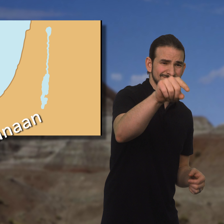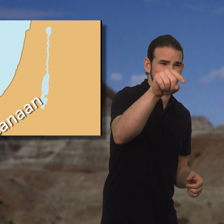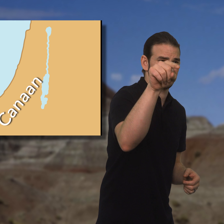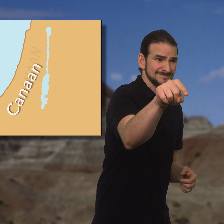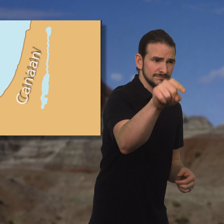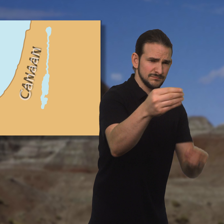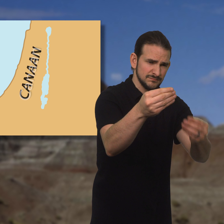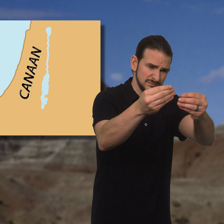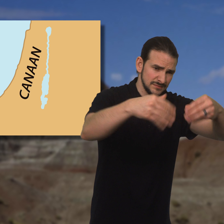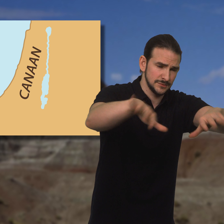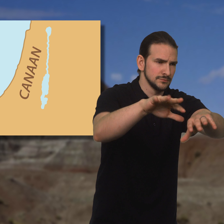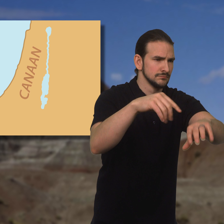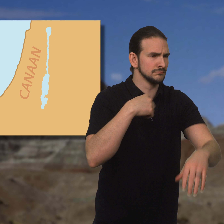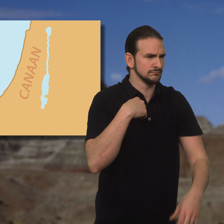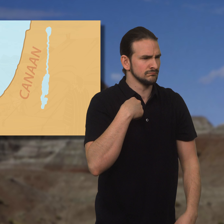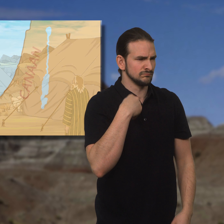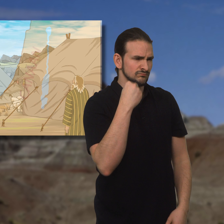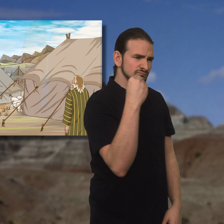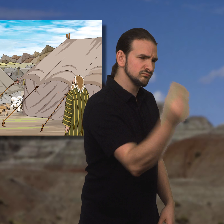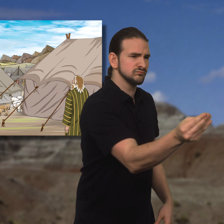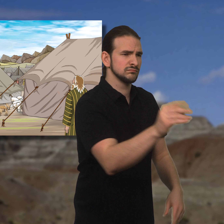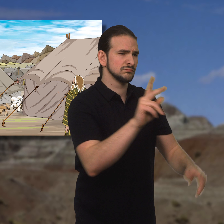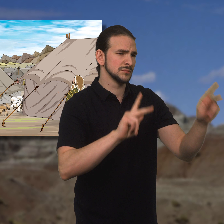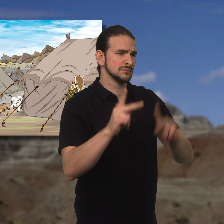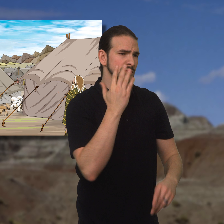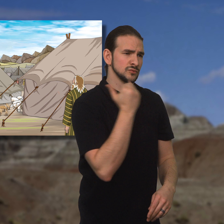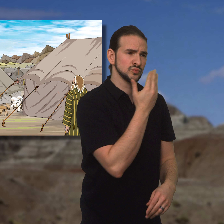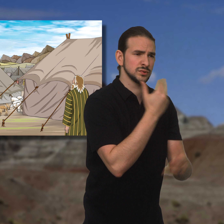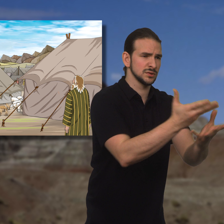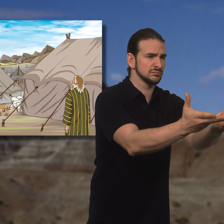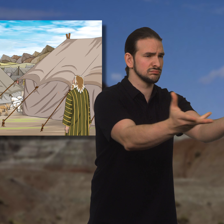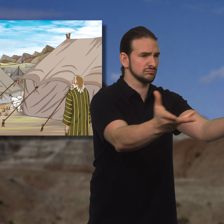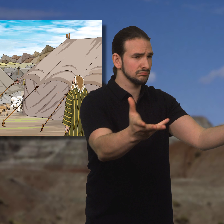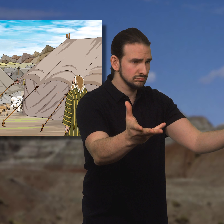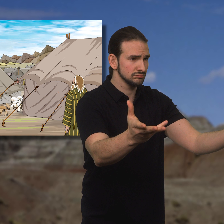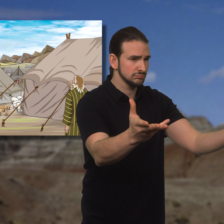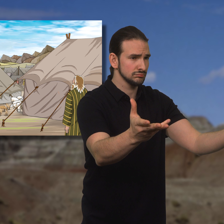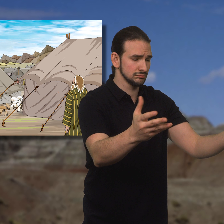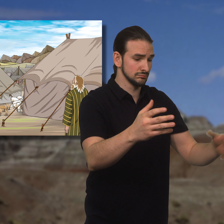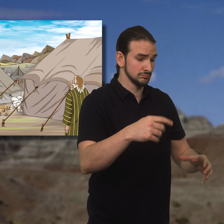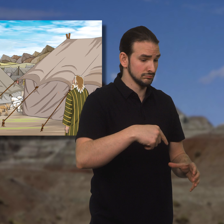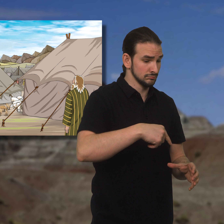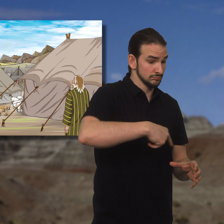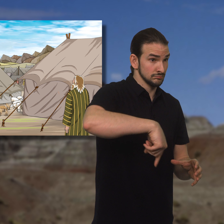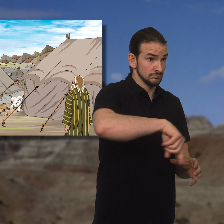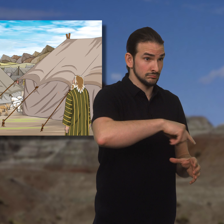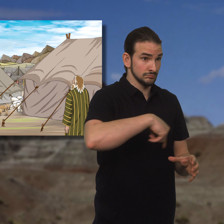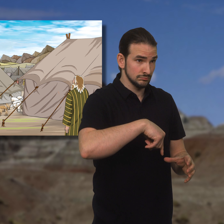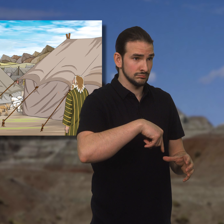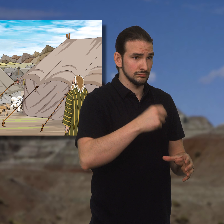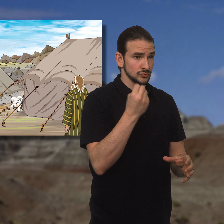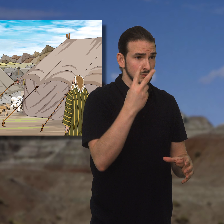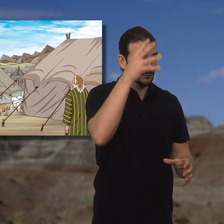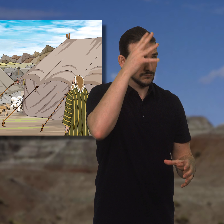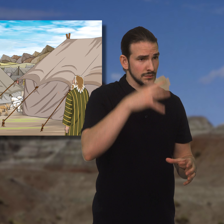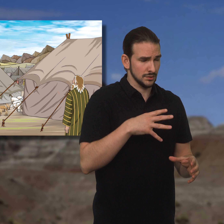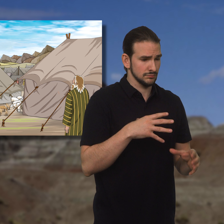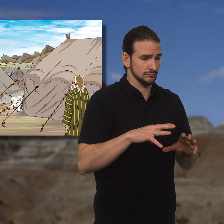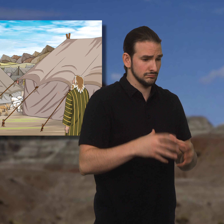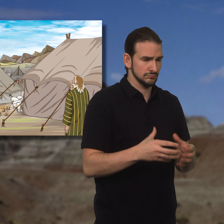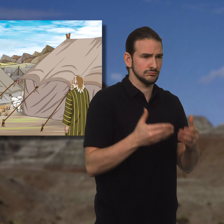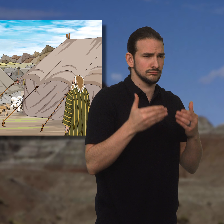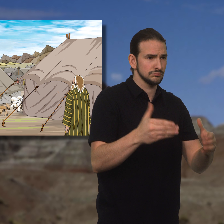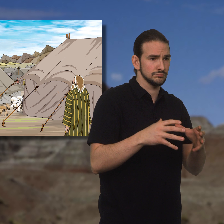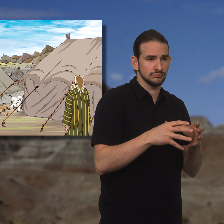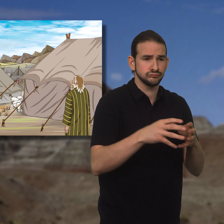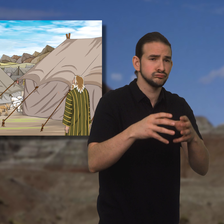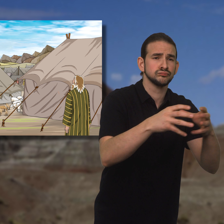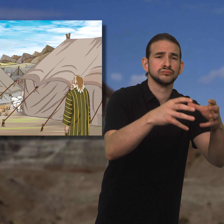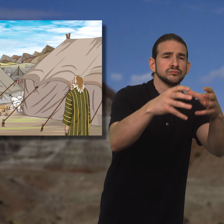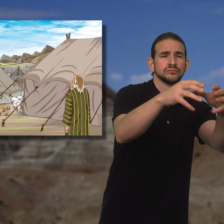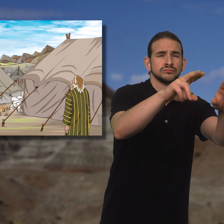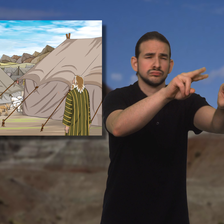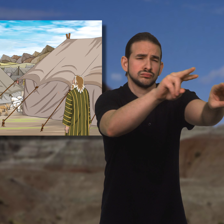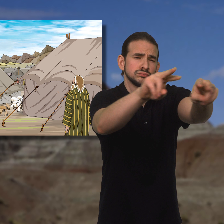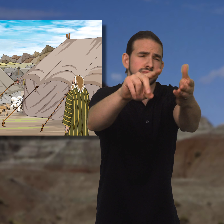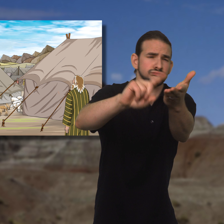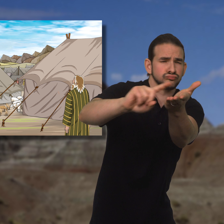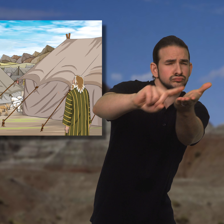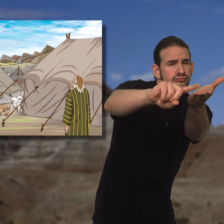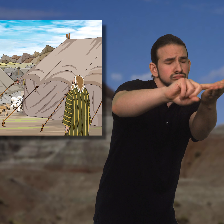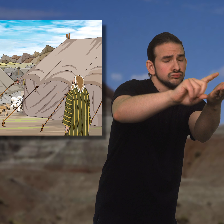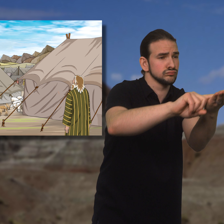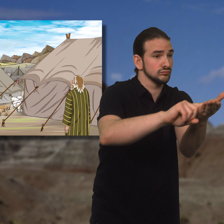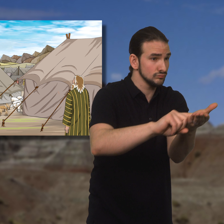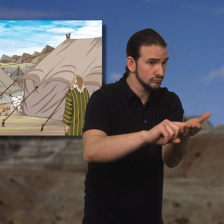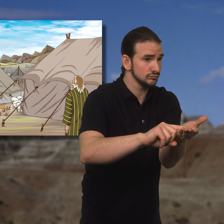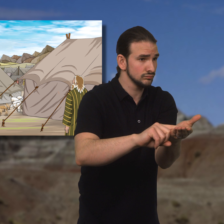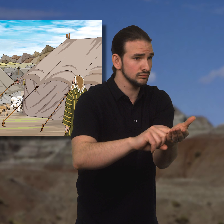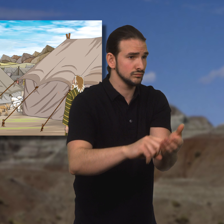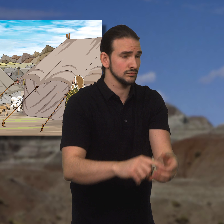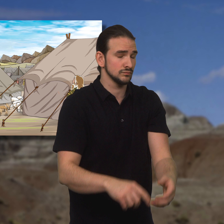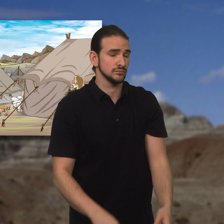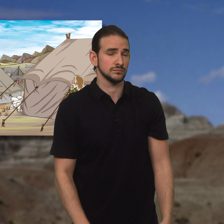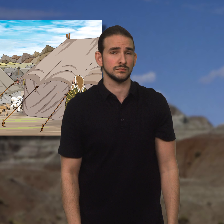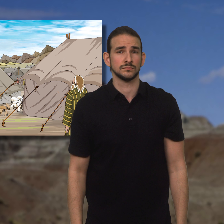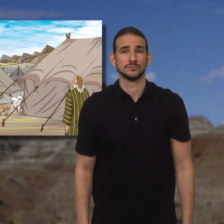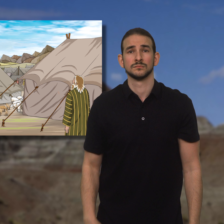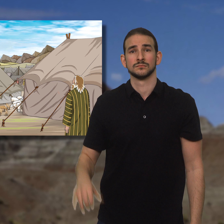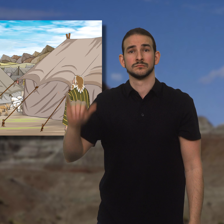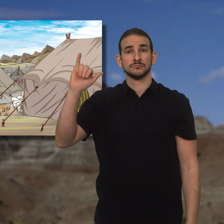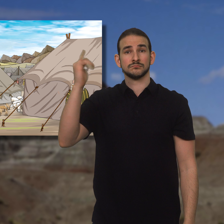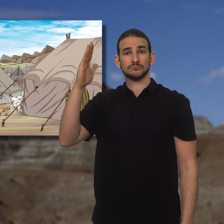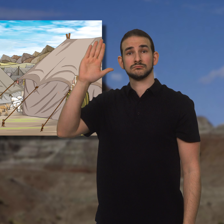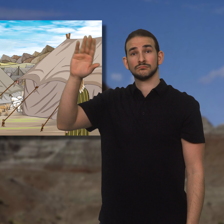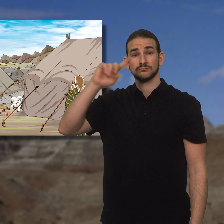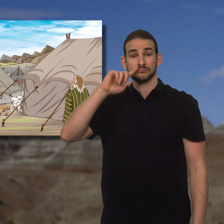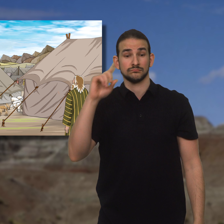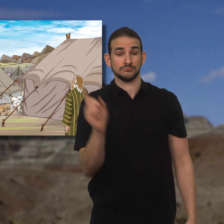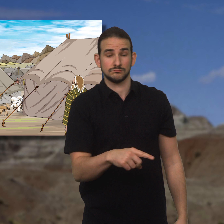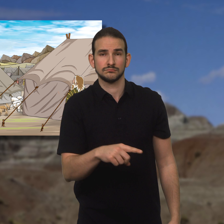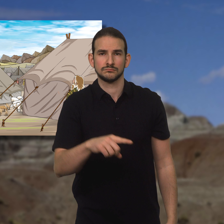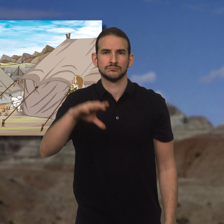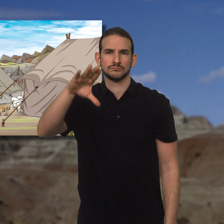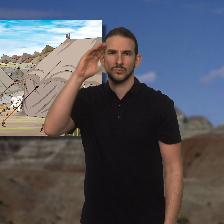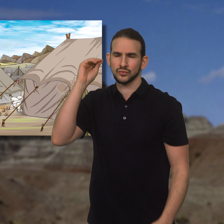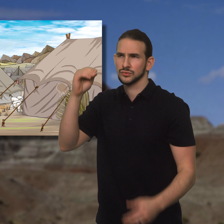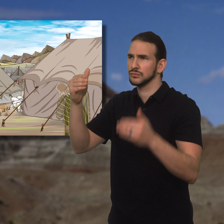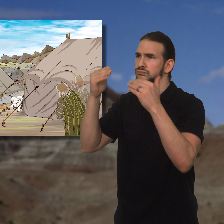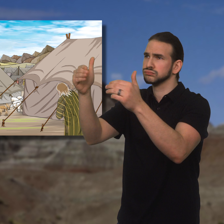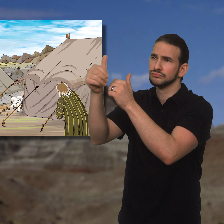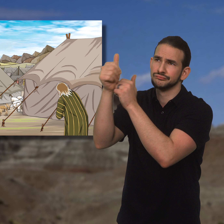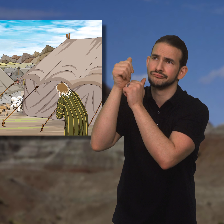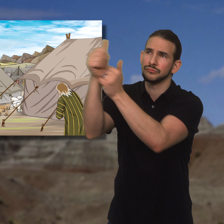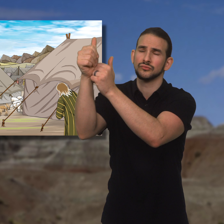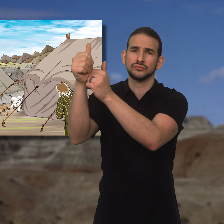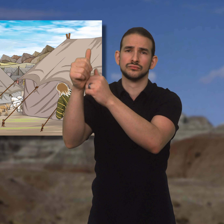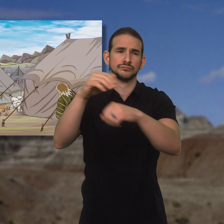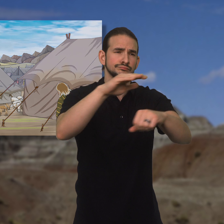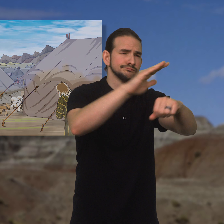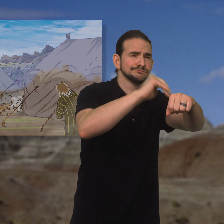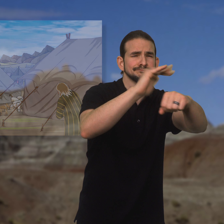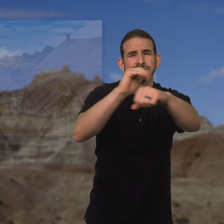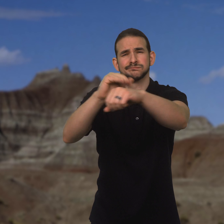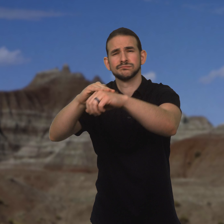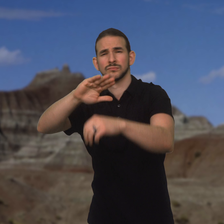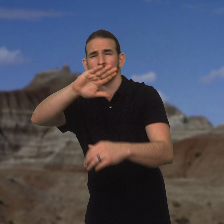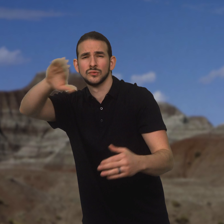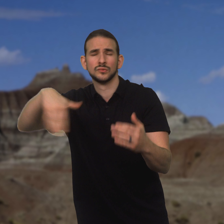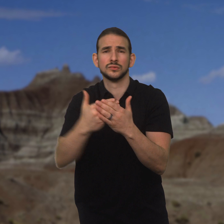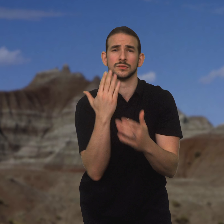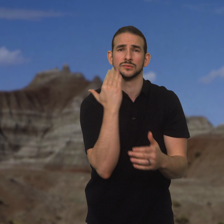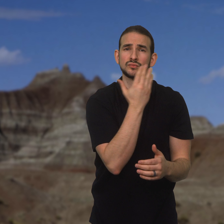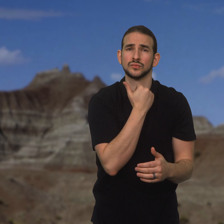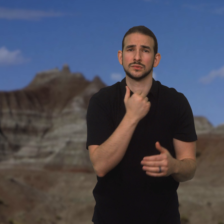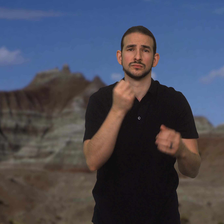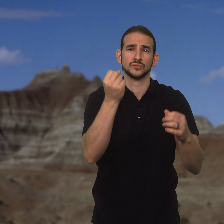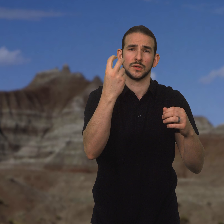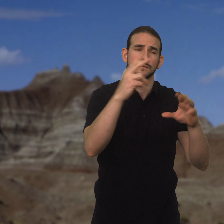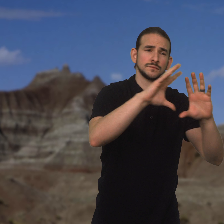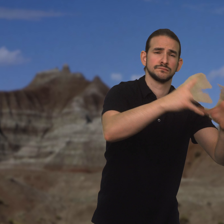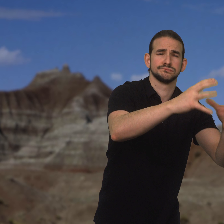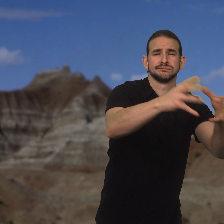From each of their fathers’ tribes send one man who is a leader among them.”